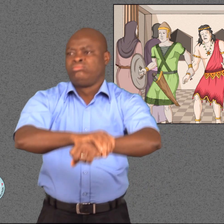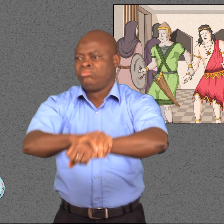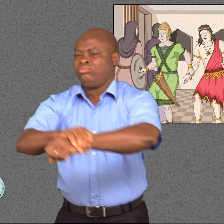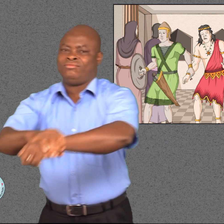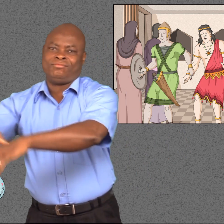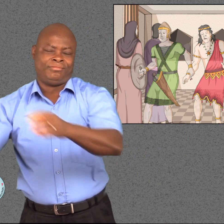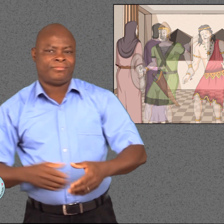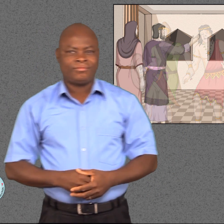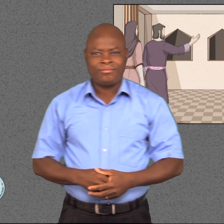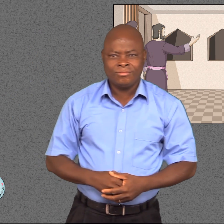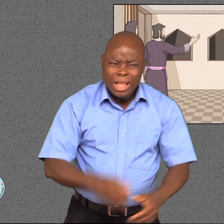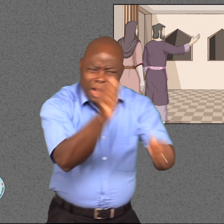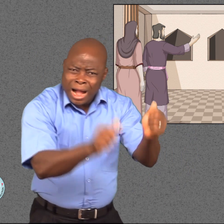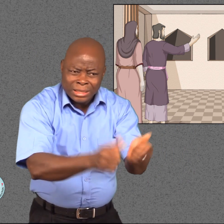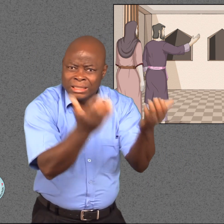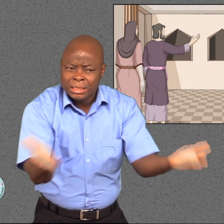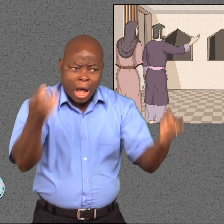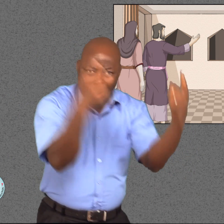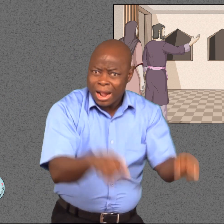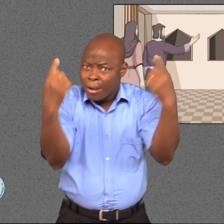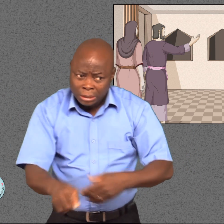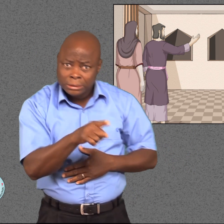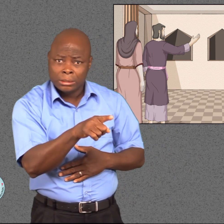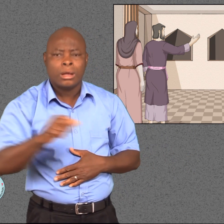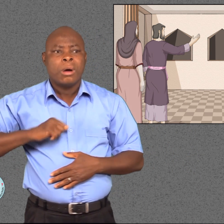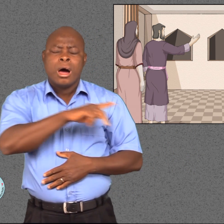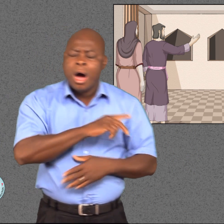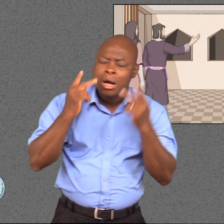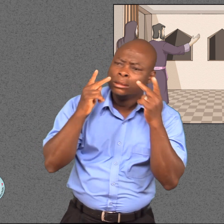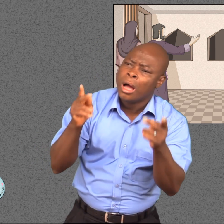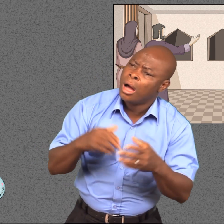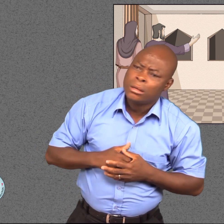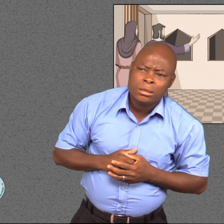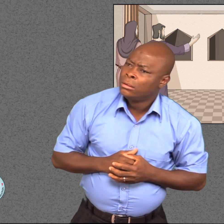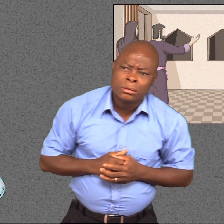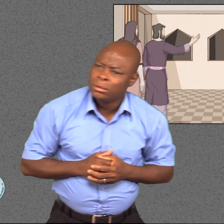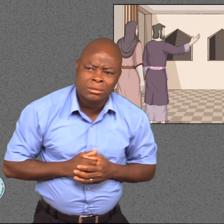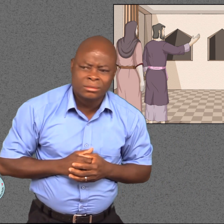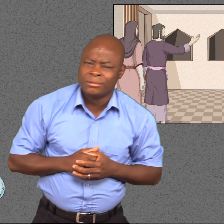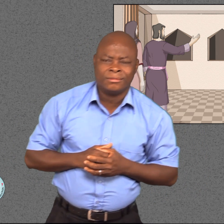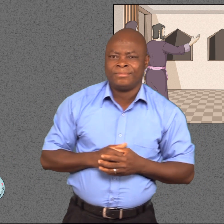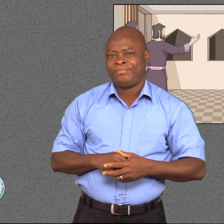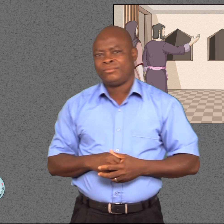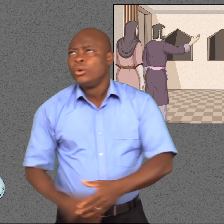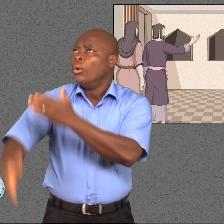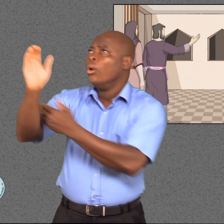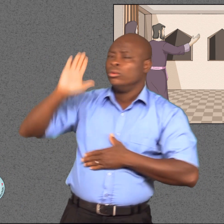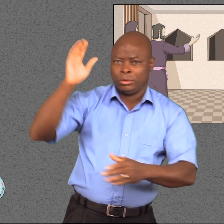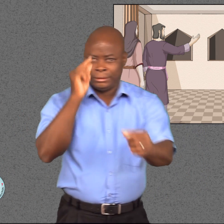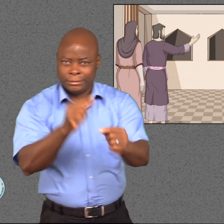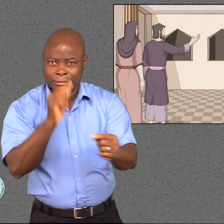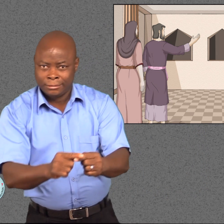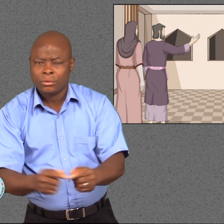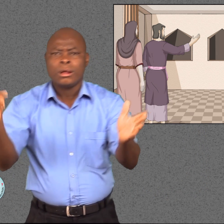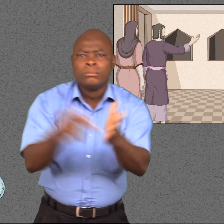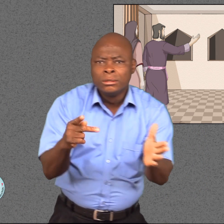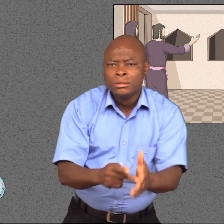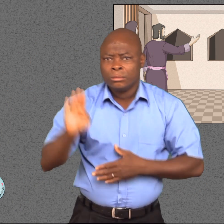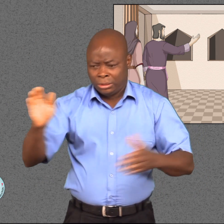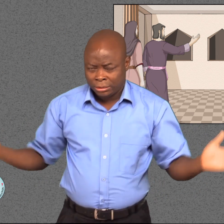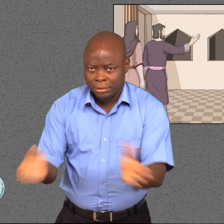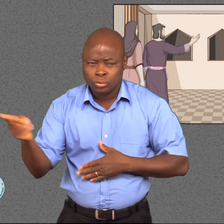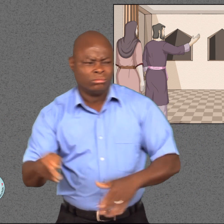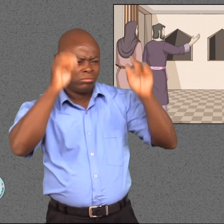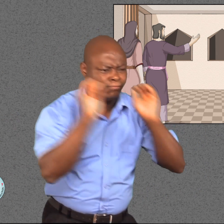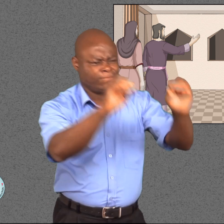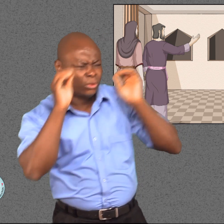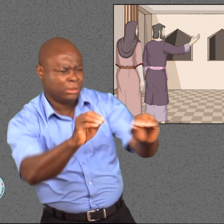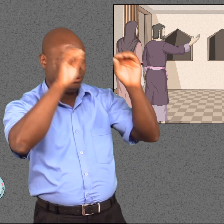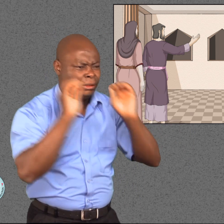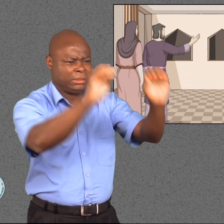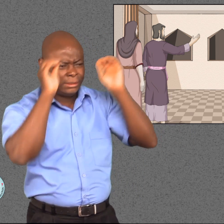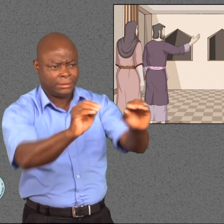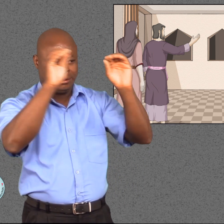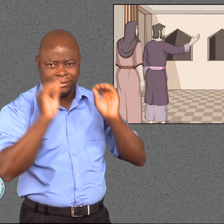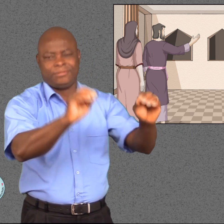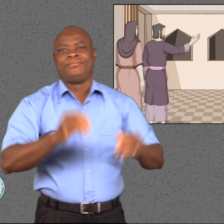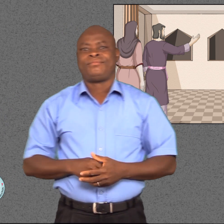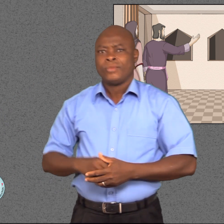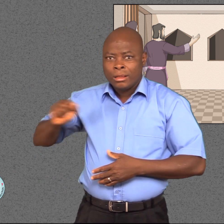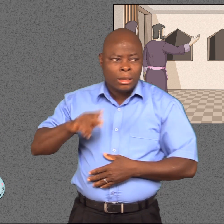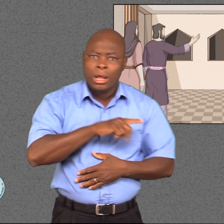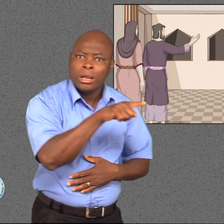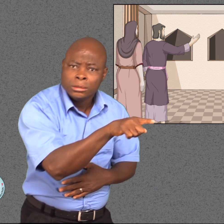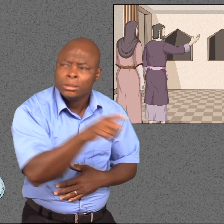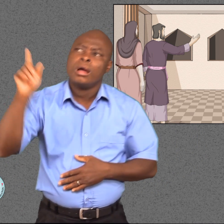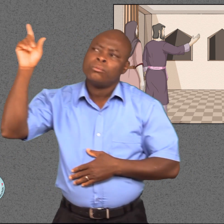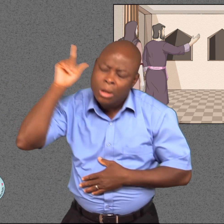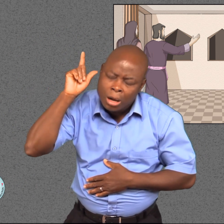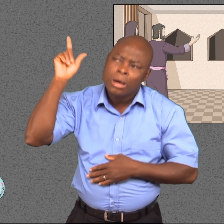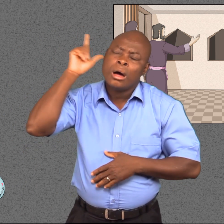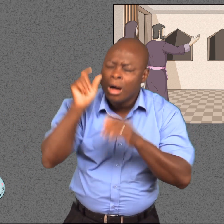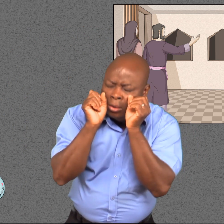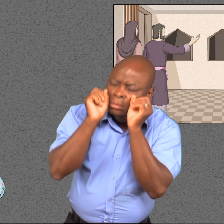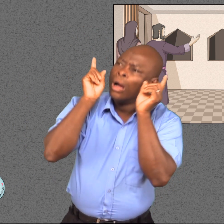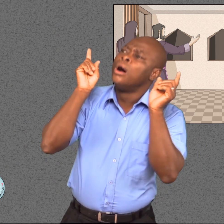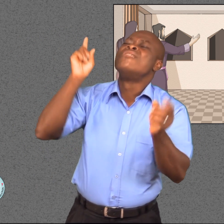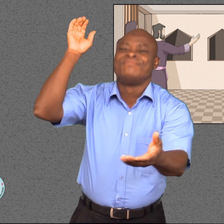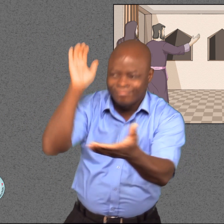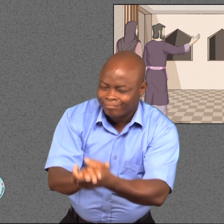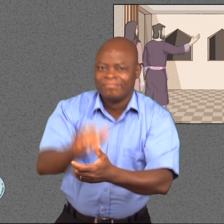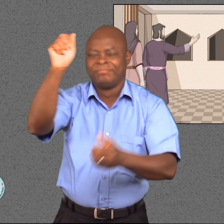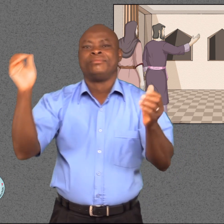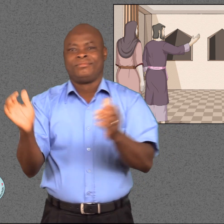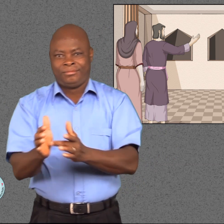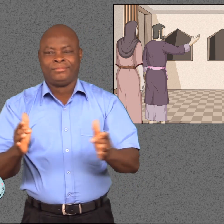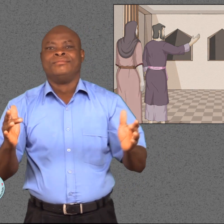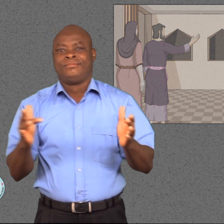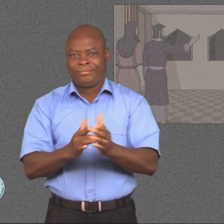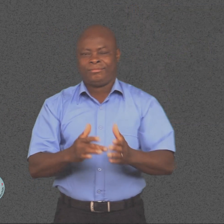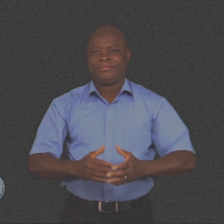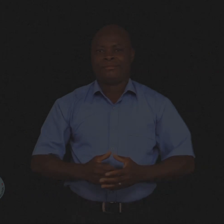When the proconsul saw what had happened, he believed, for he was astonished at the teaching about the Lord.